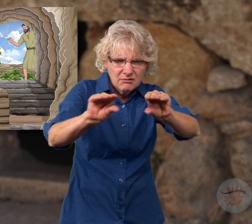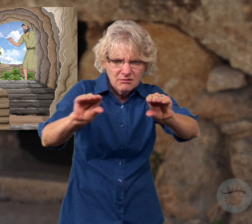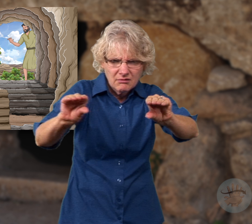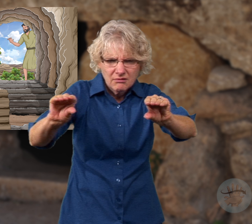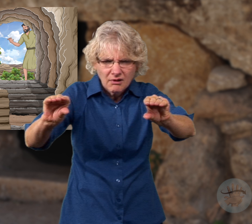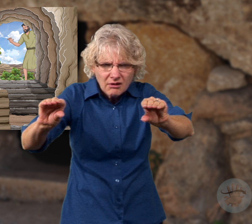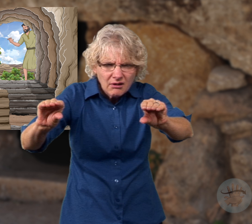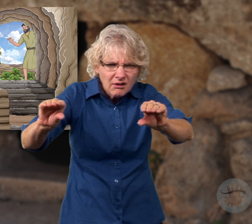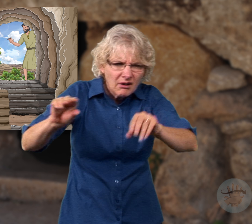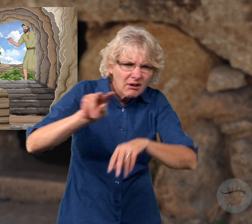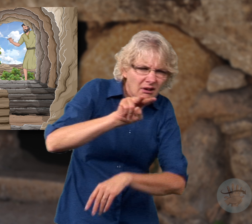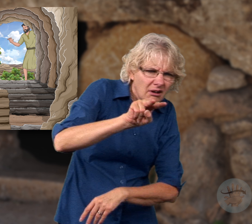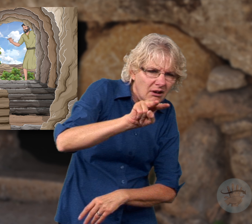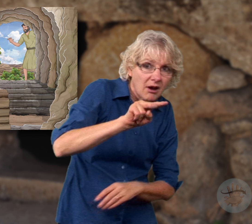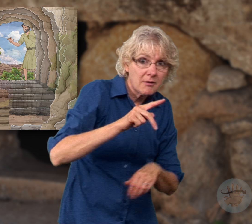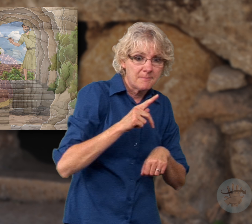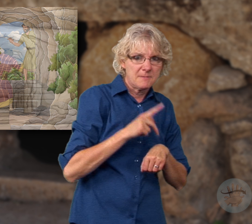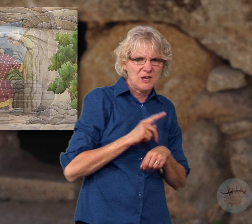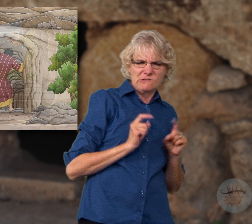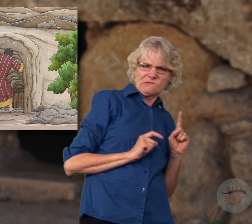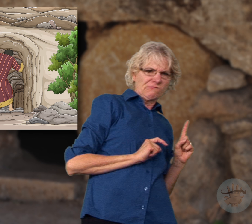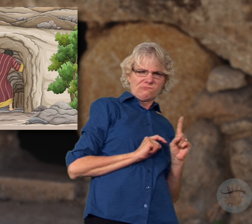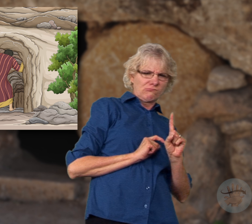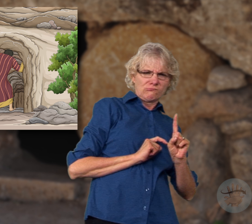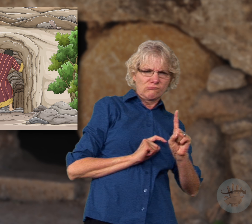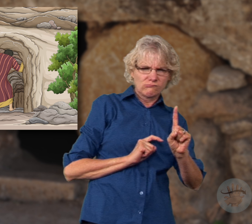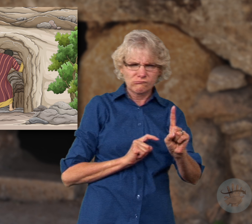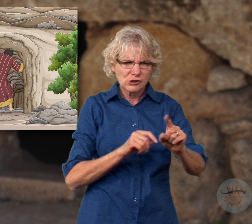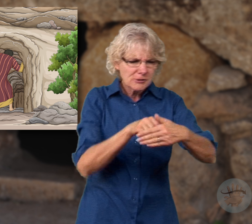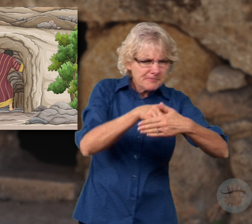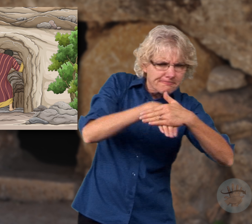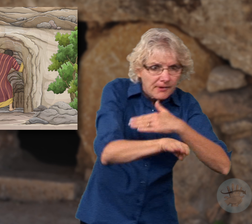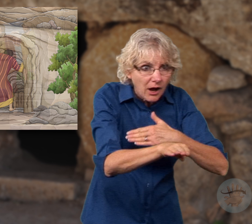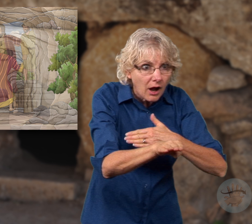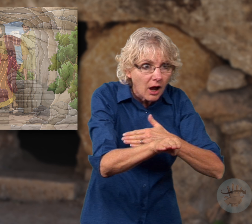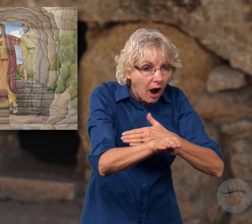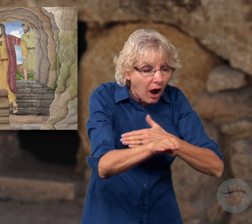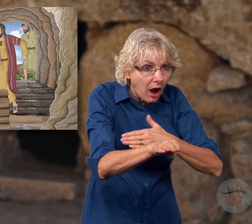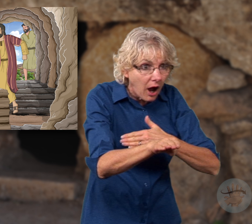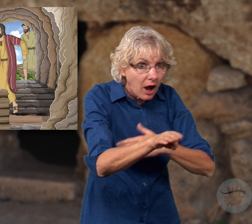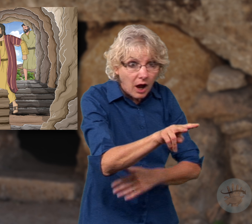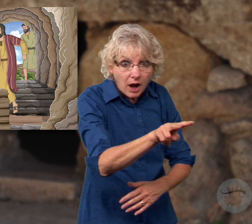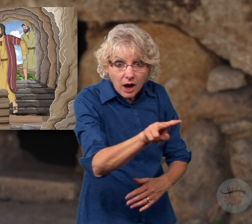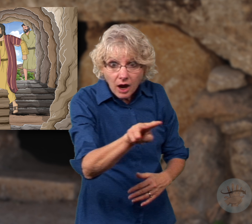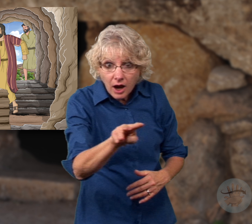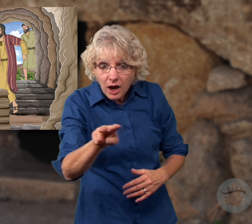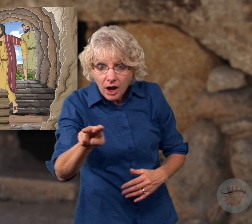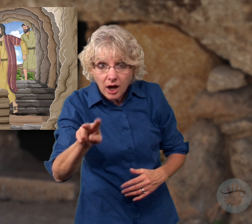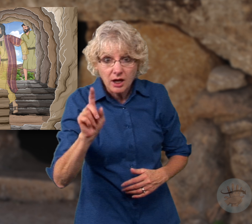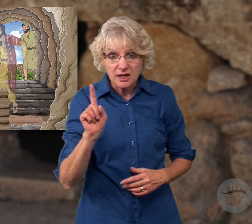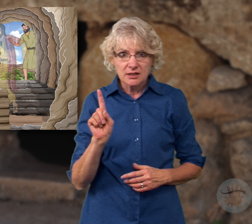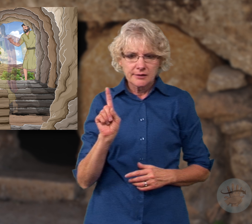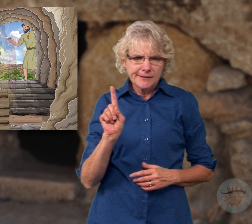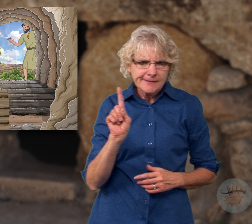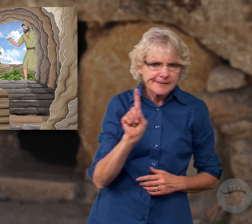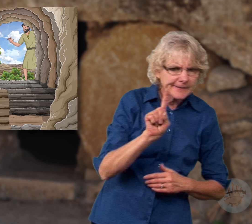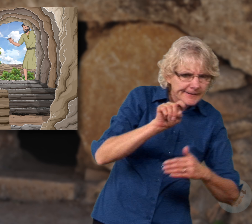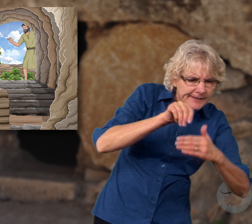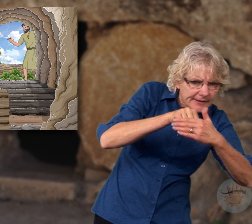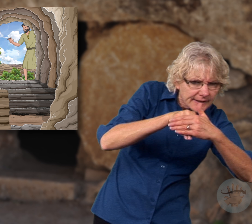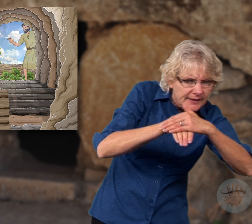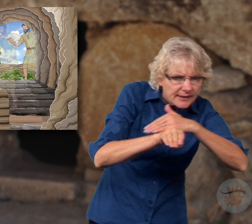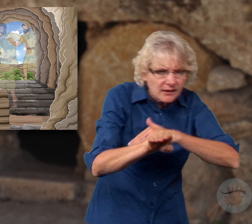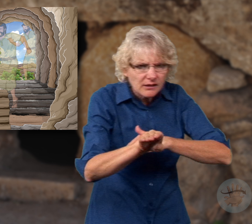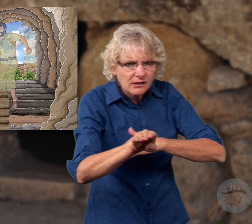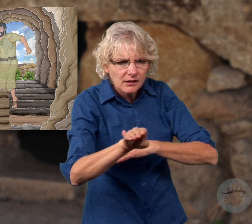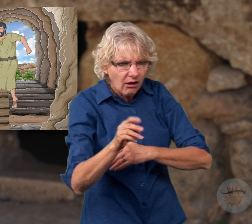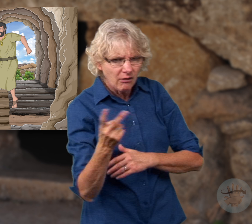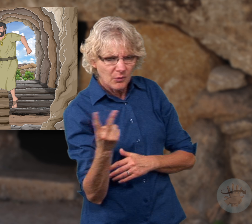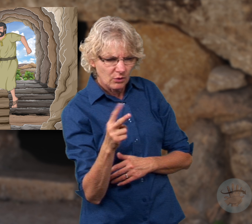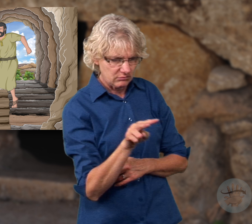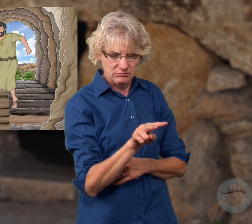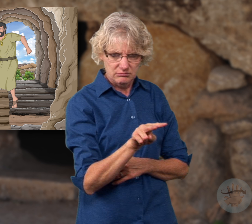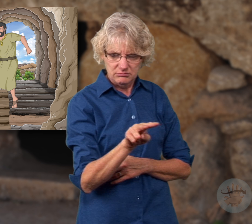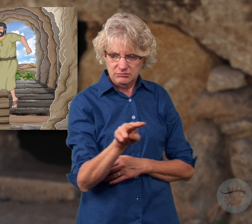Simon Peter arrived just after him. He entered the tomb and saw the linen cloths lying there. The cloth that had been around Jesus’ head was rolled up, lying separate from the linen cloths.